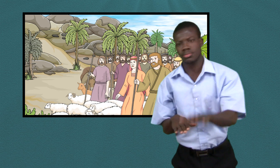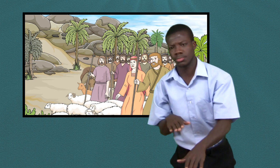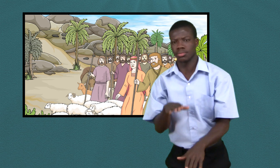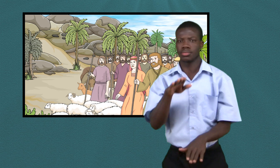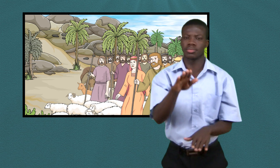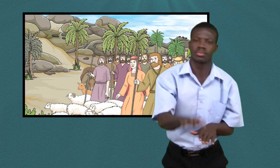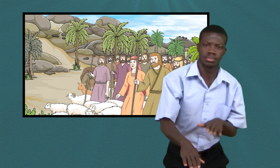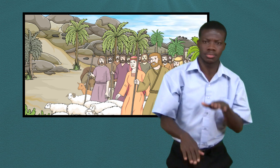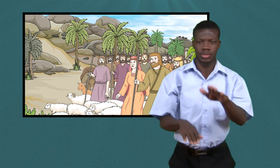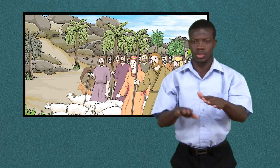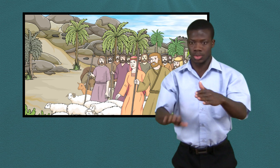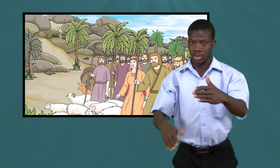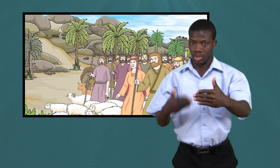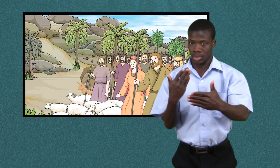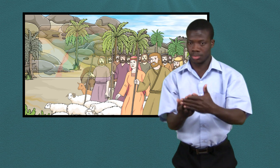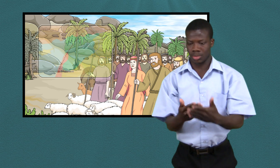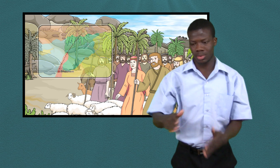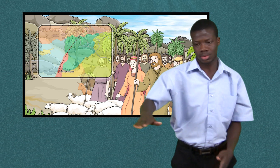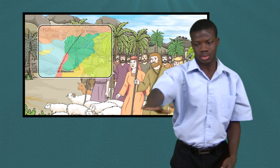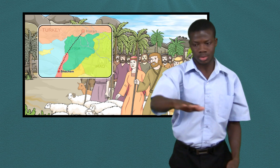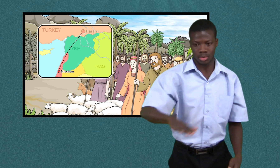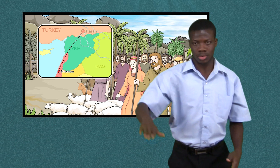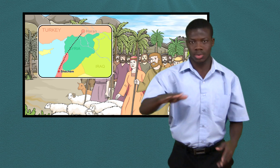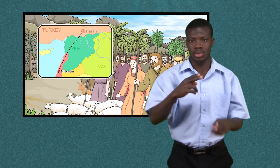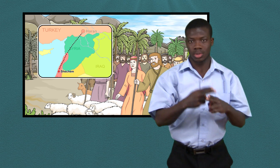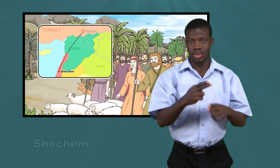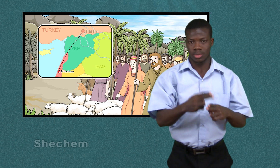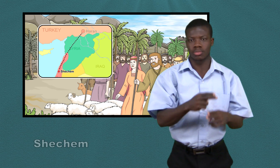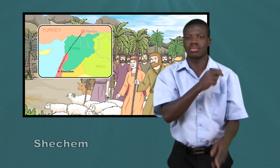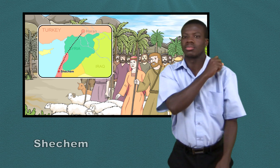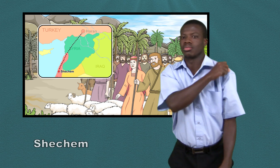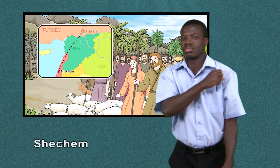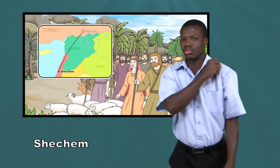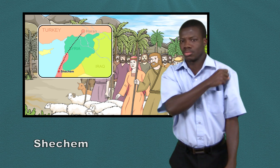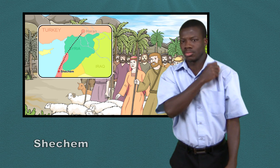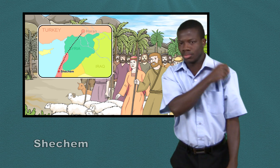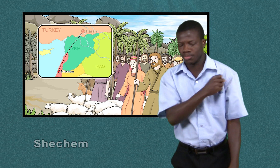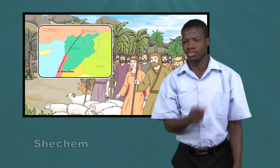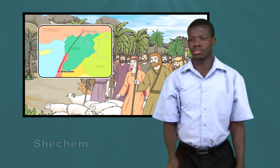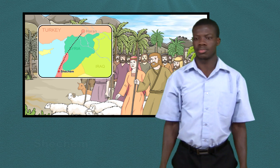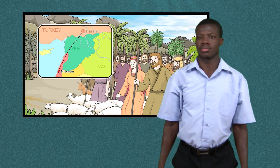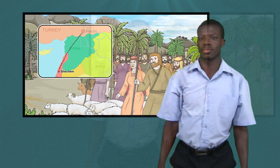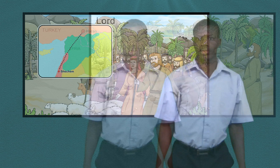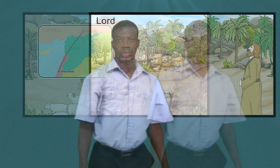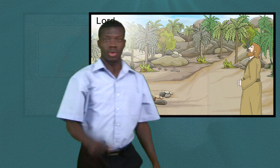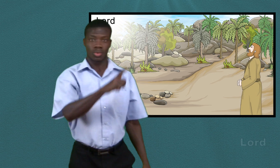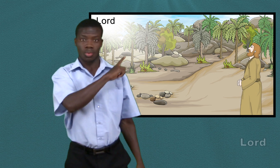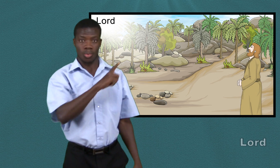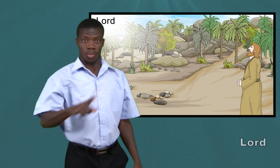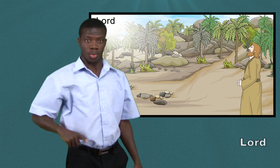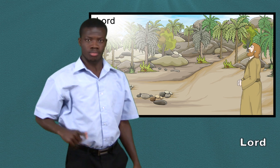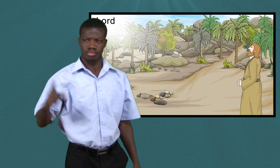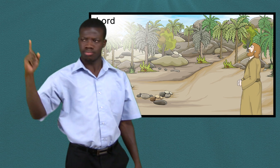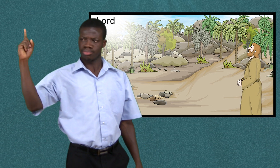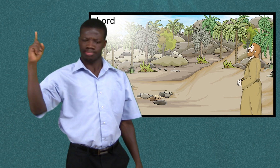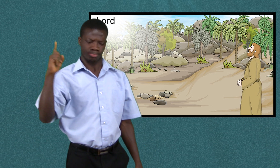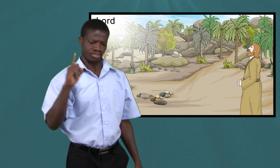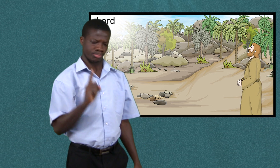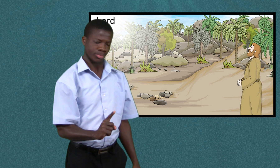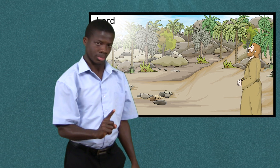When they came to the land of Canaan, Abram traveled through the land as far as the site of the Oak of Moreh at Shechem. And at that time the Canaanites were in the land.